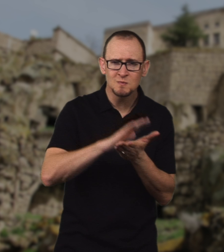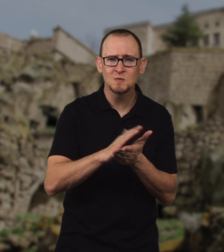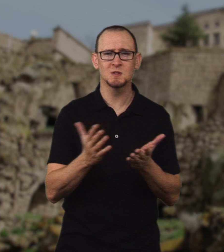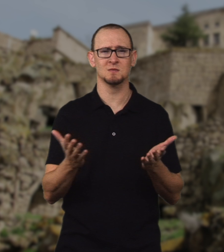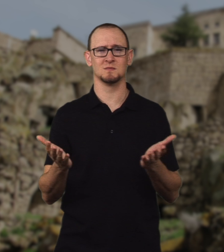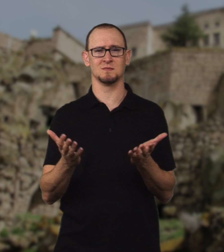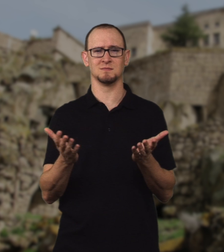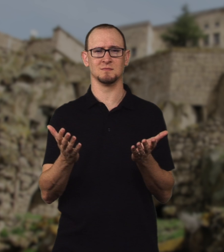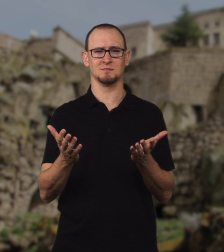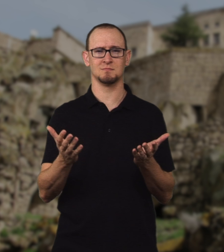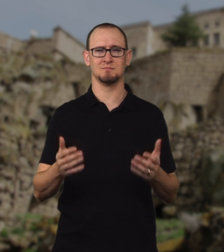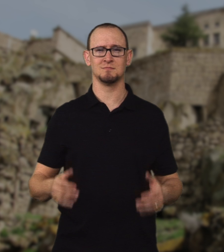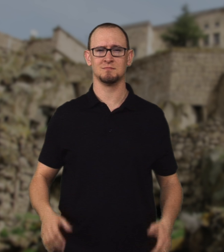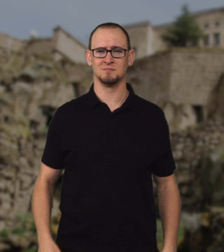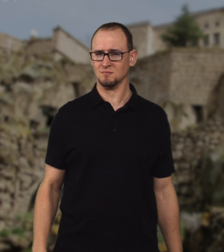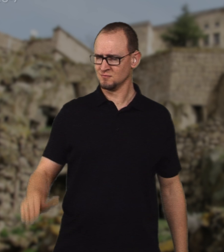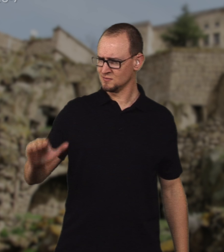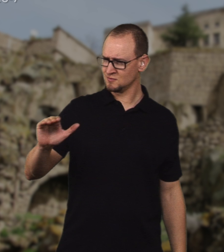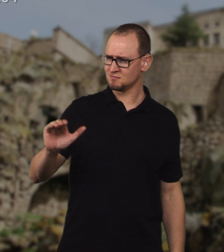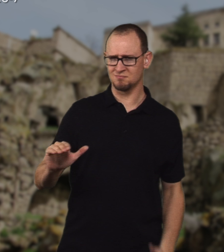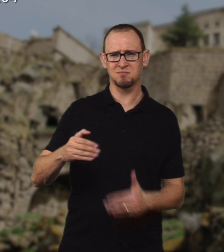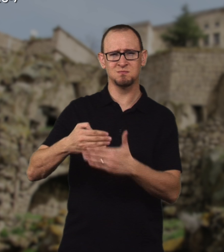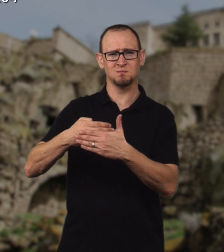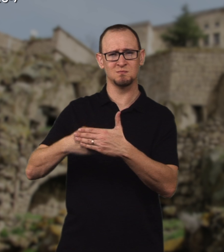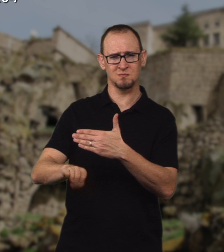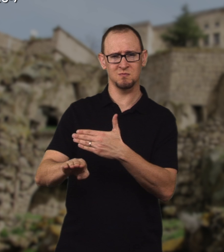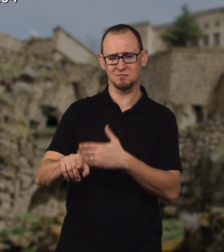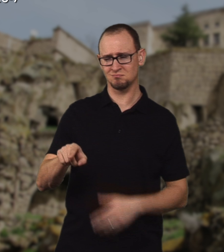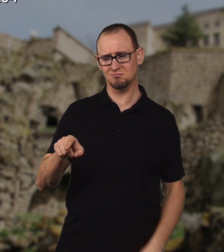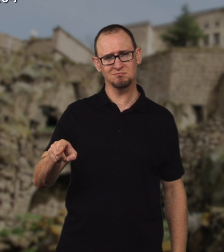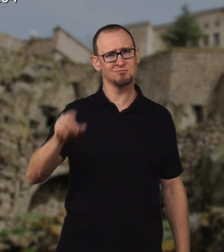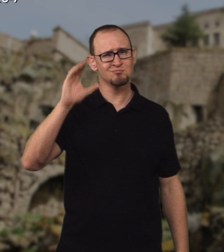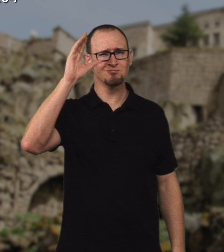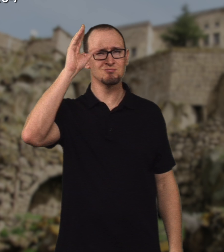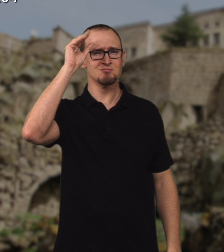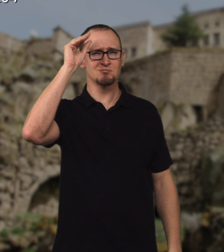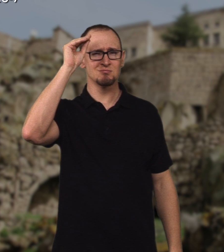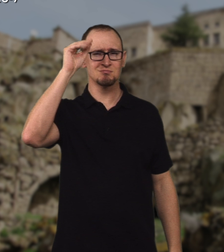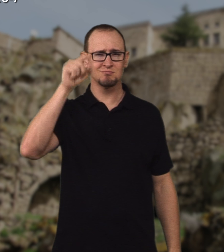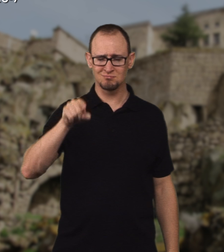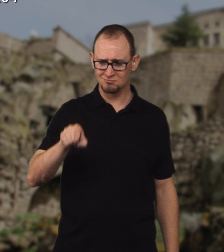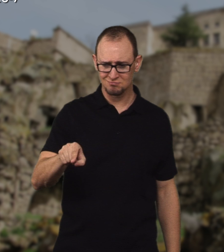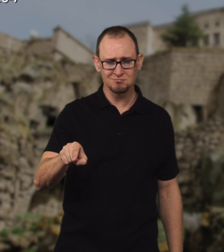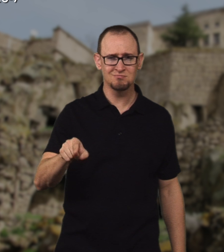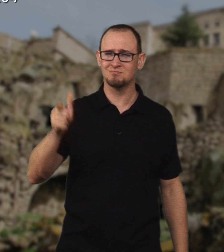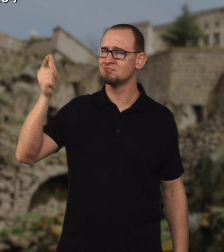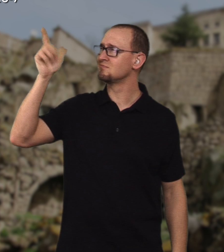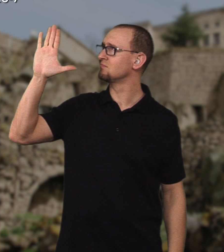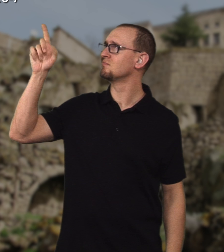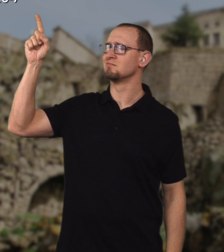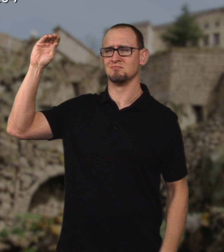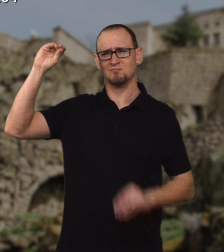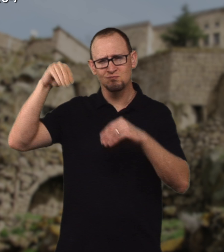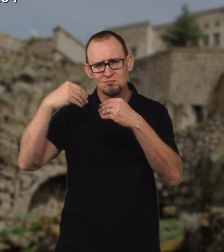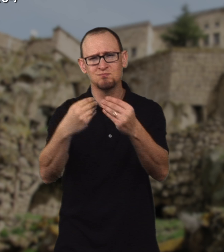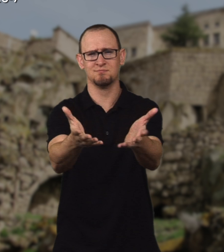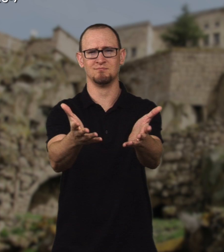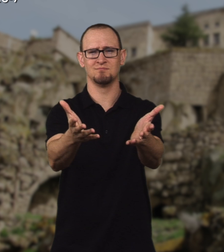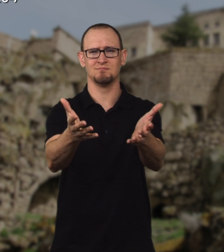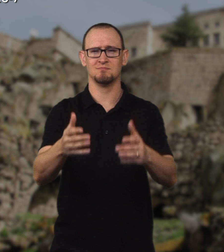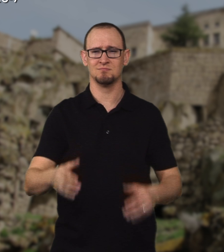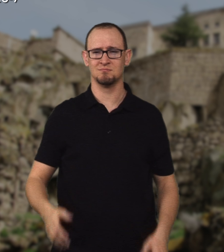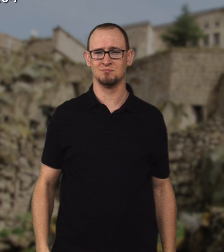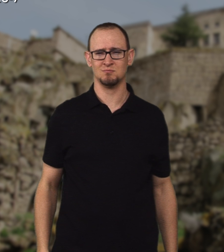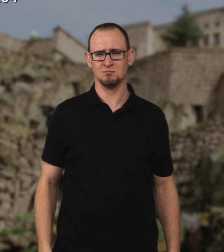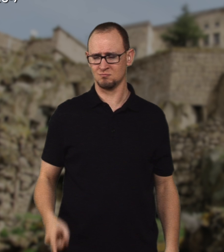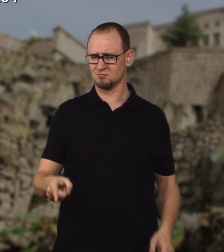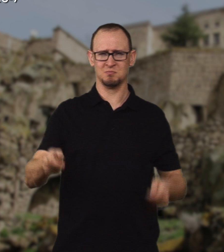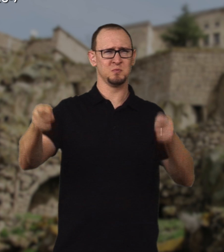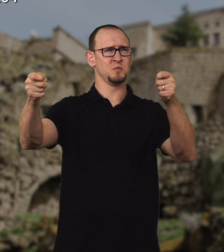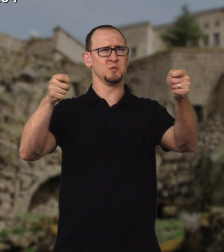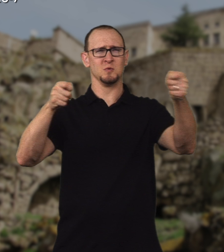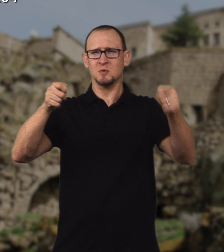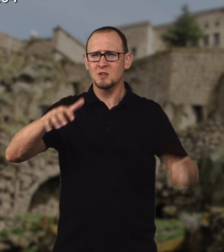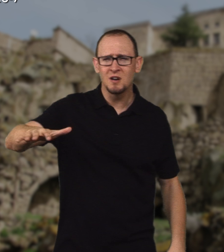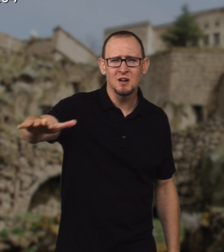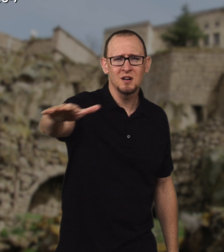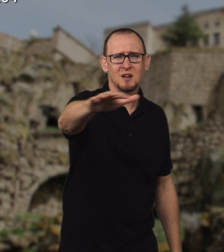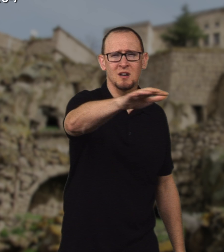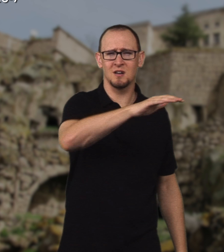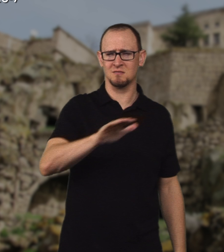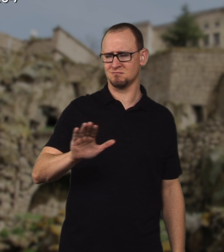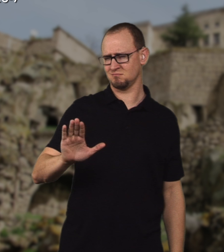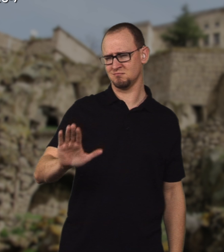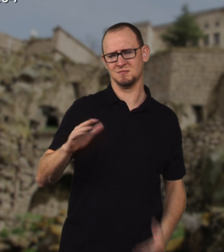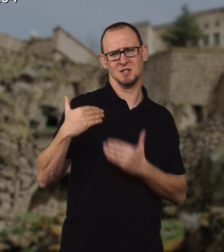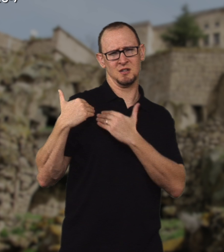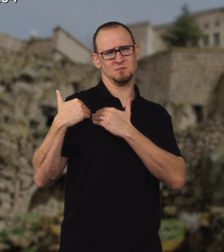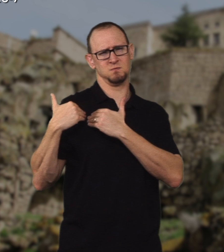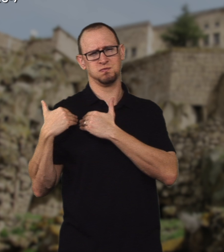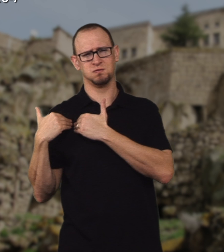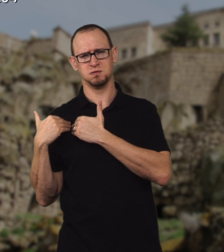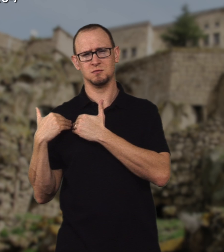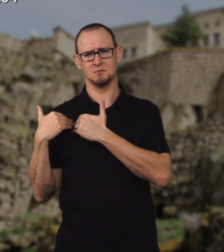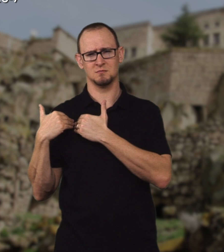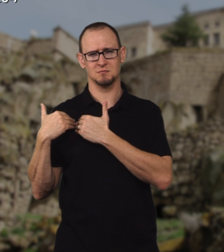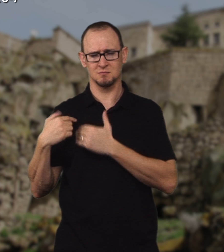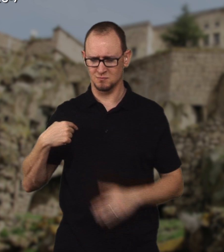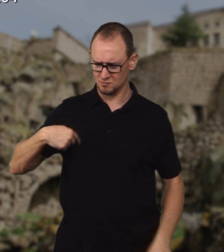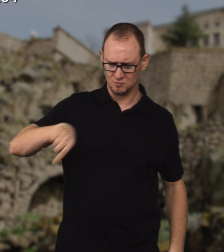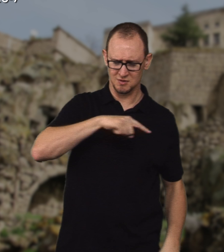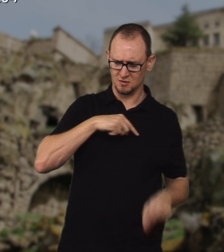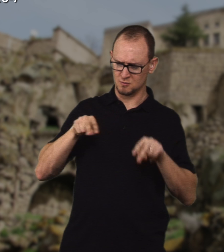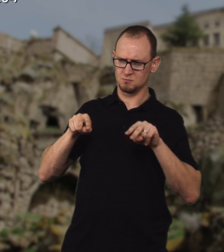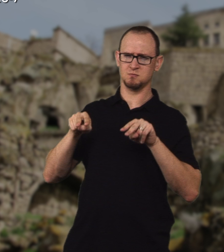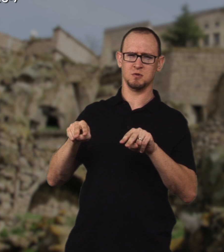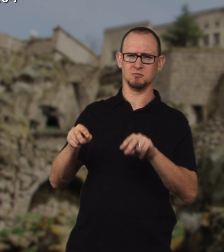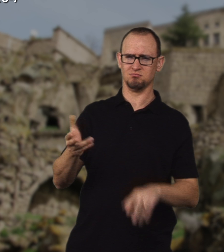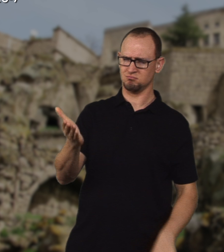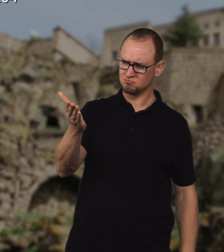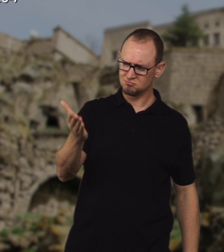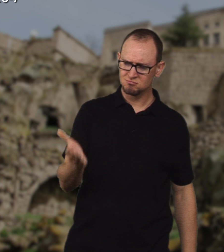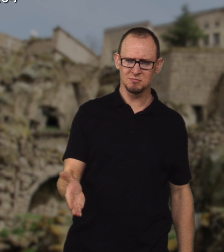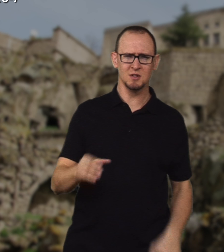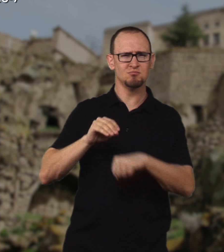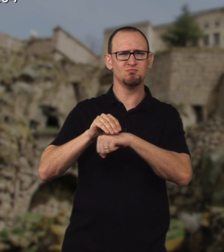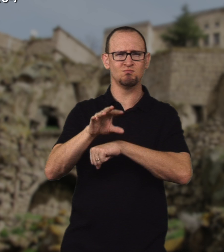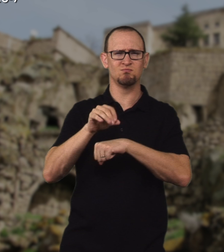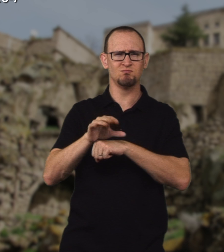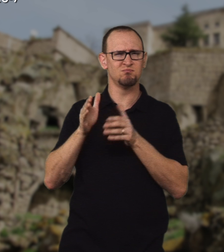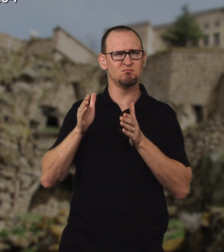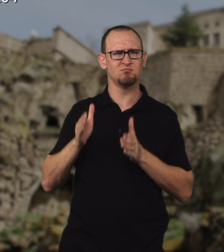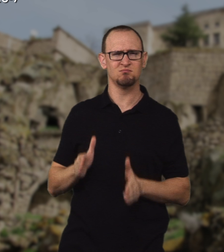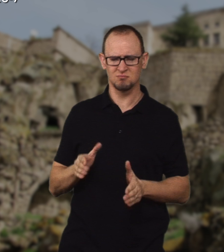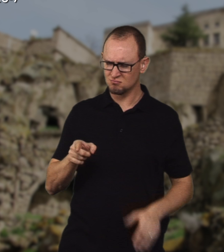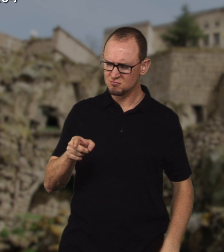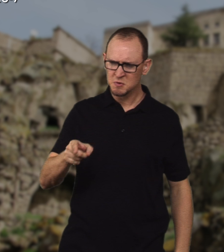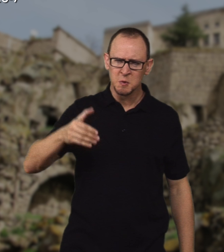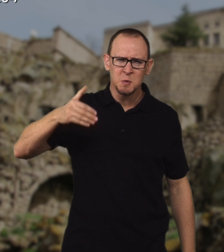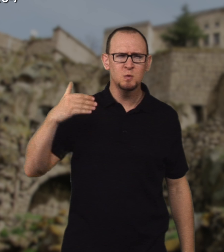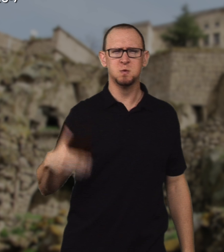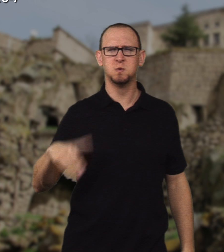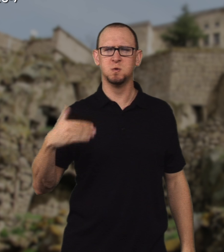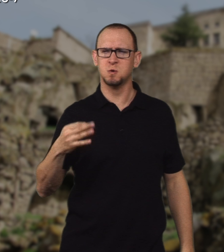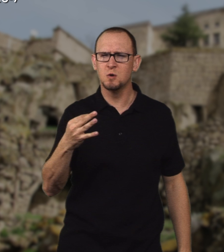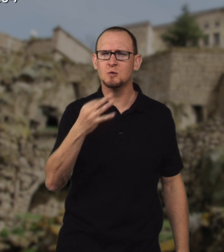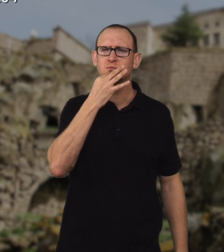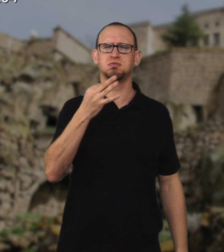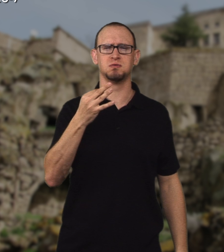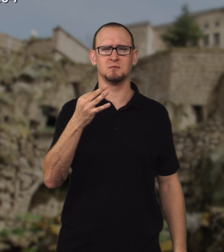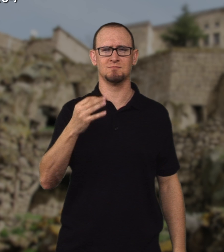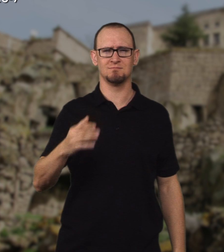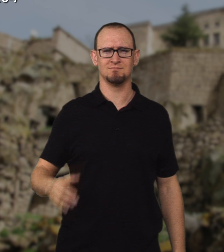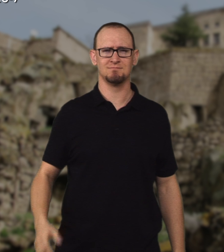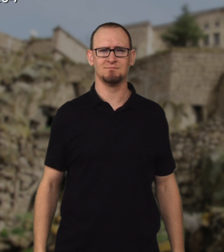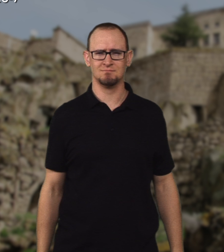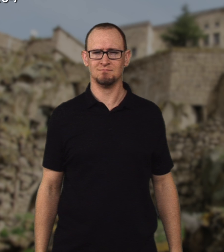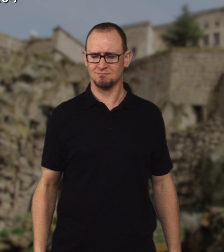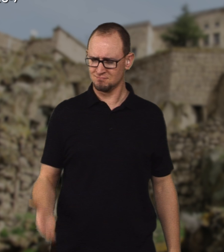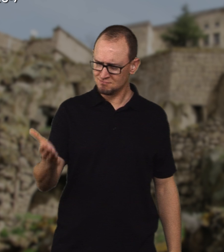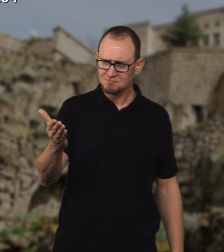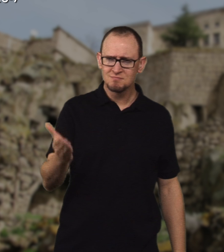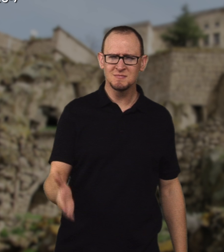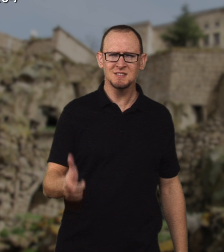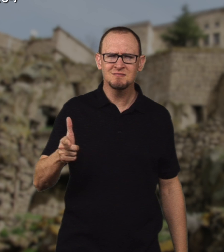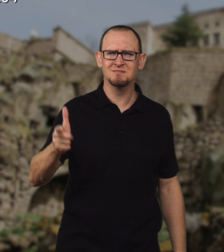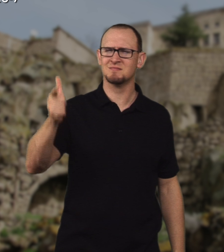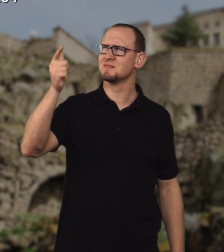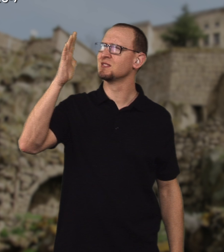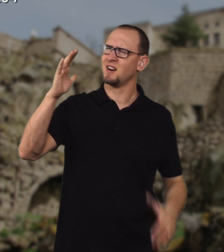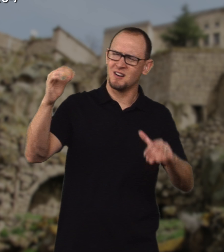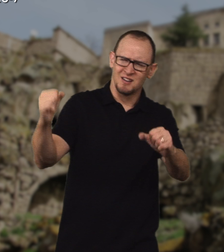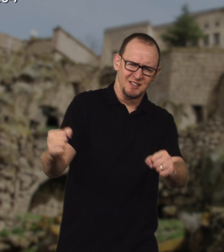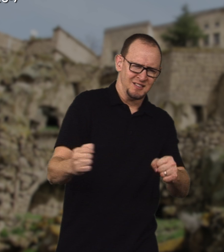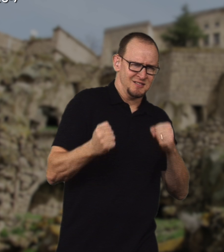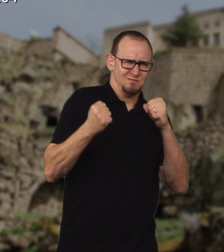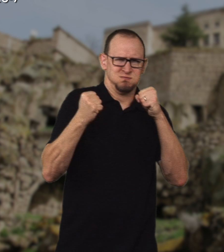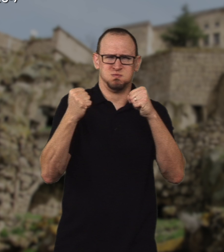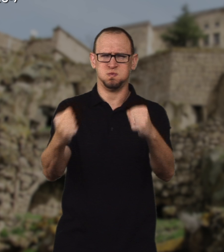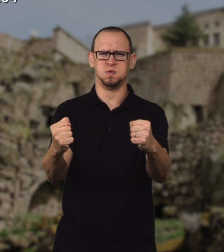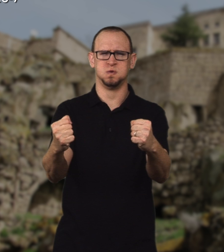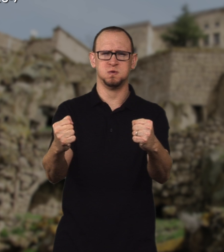For unto us a child is born, unto us a son is given, and the government will be upon His shoulders.